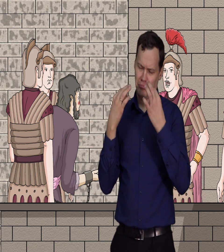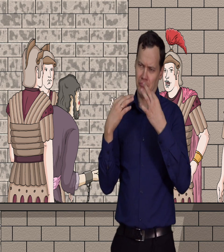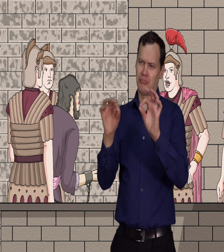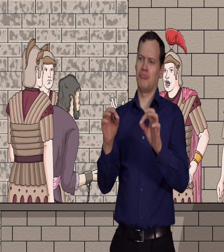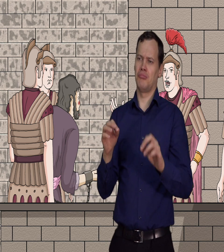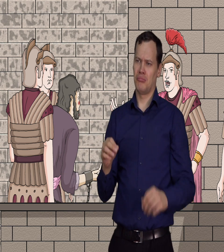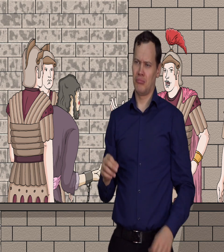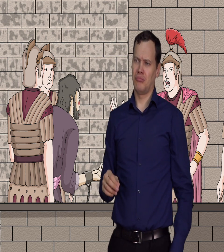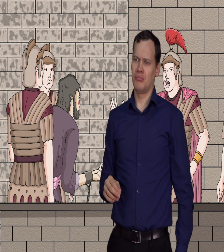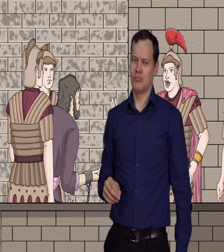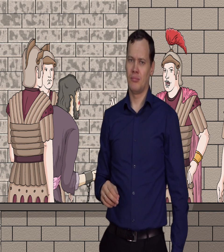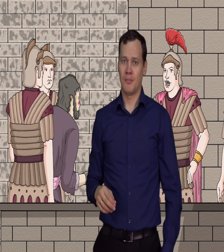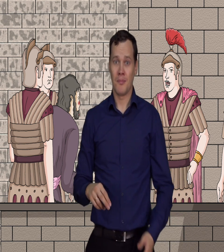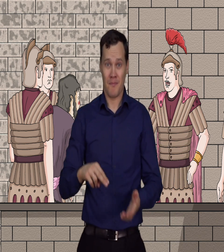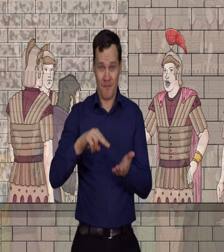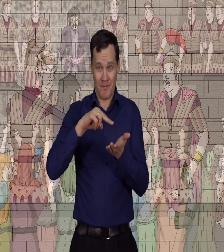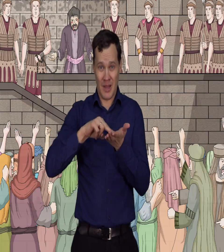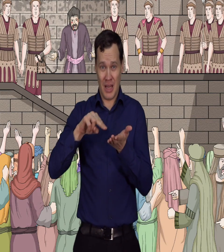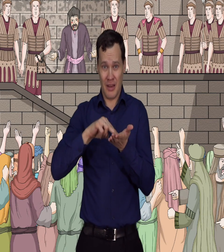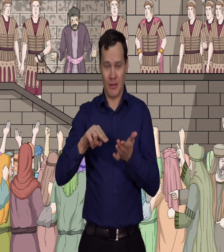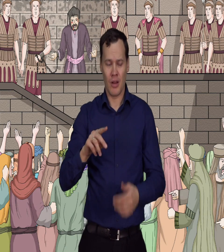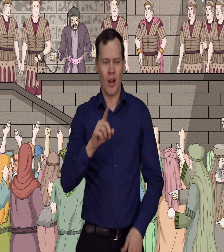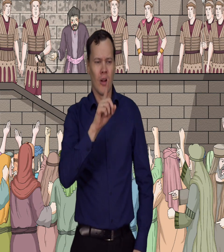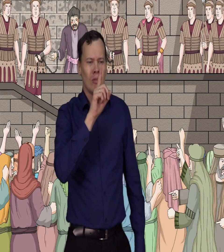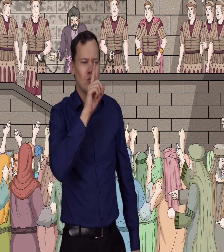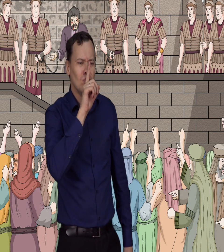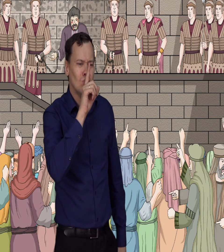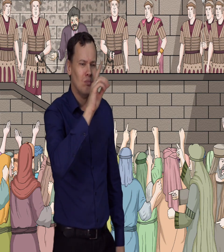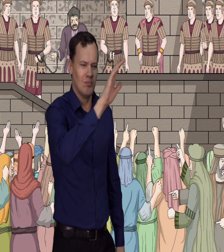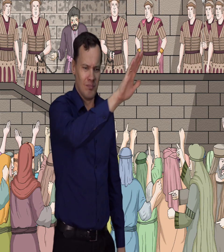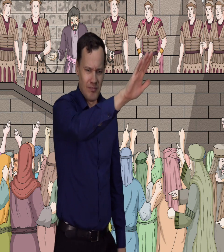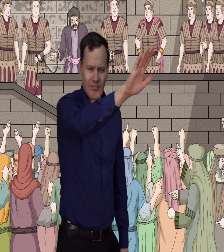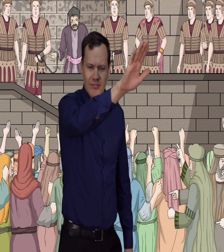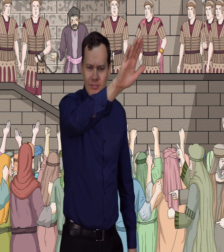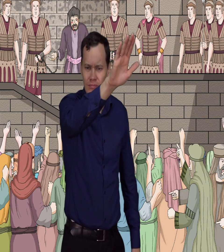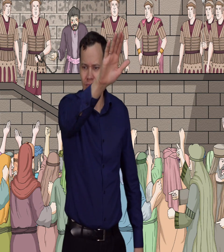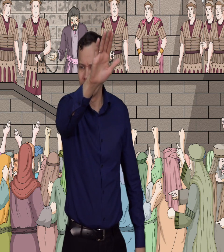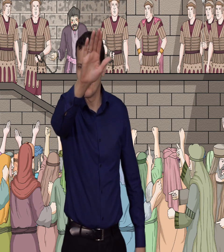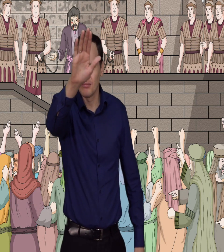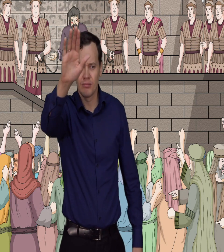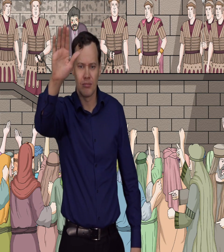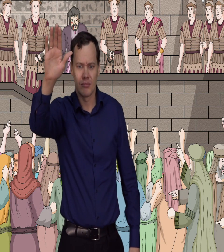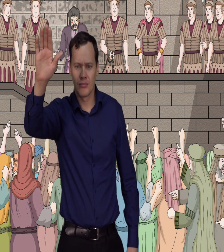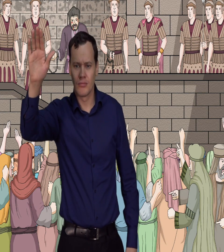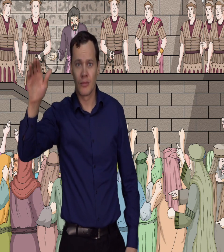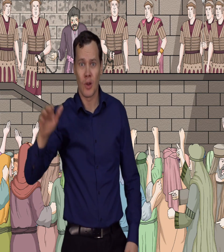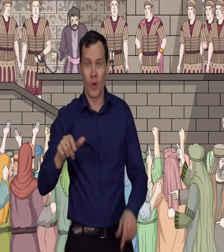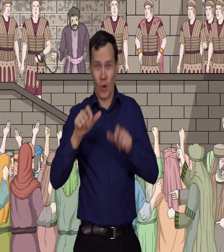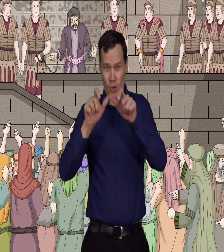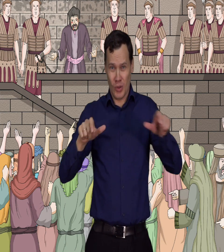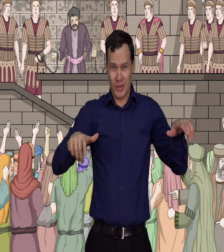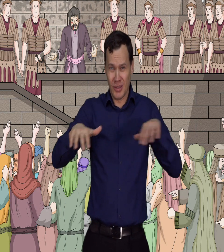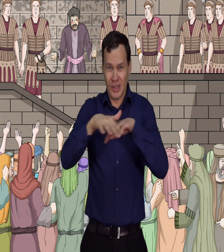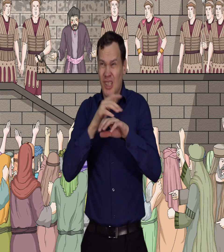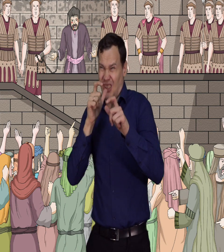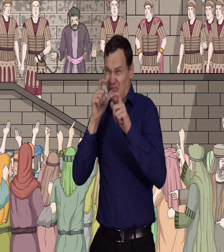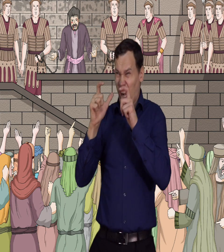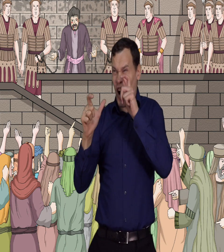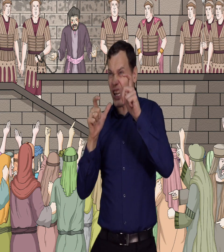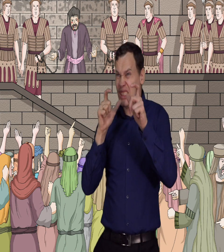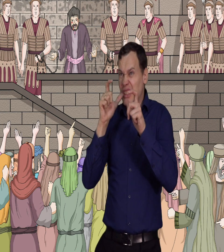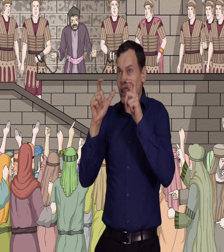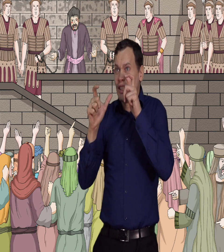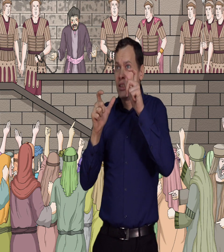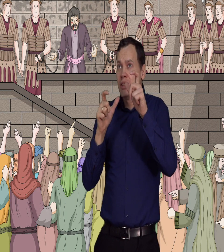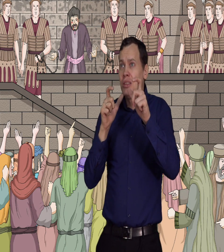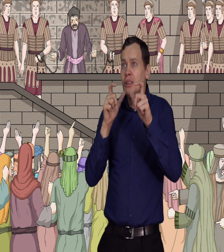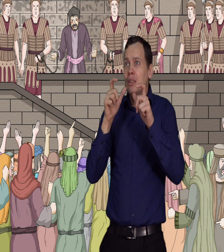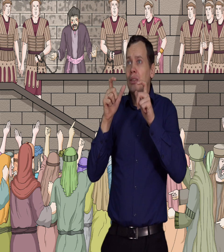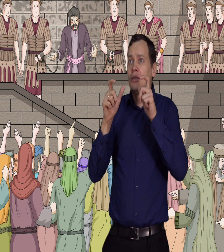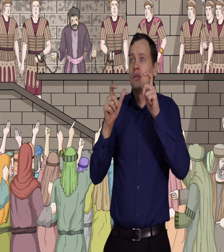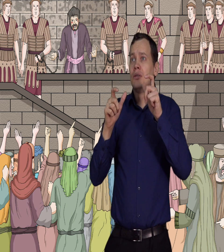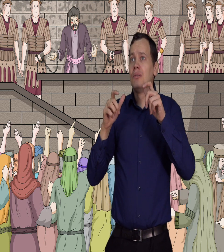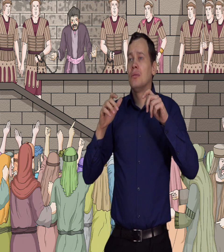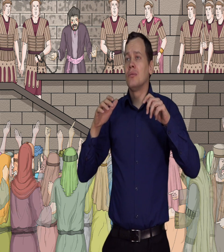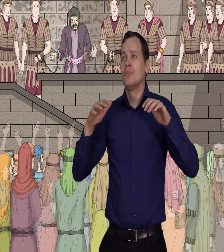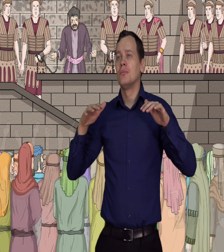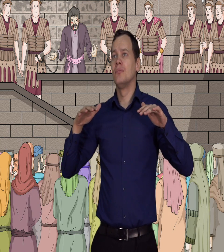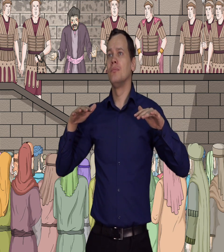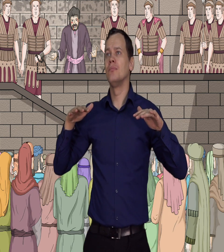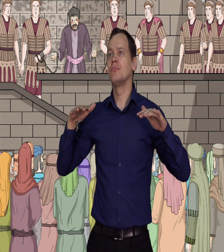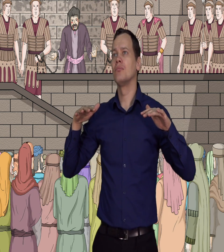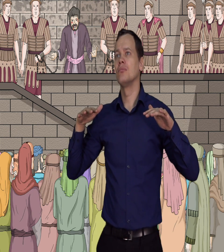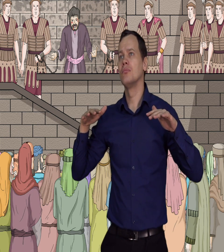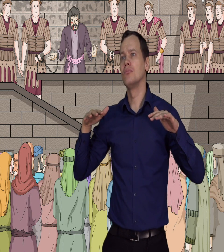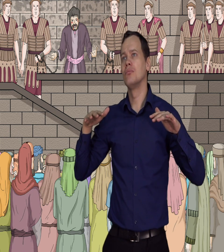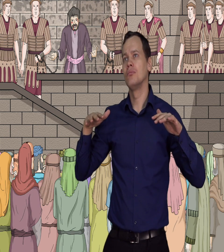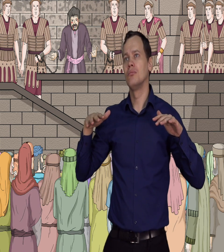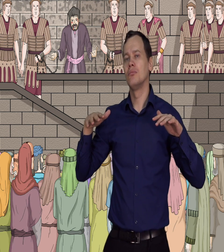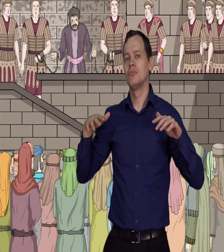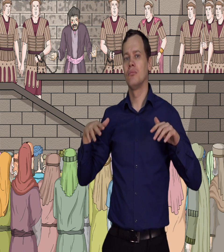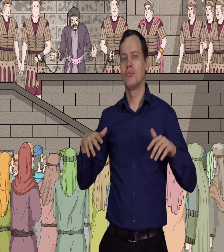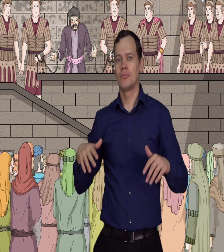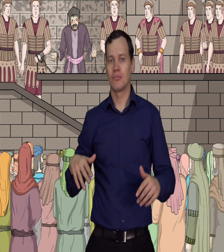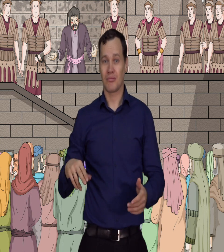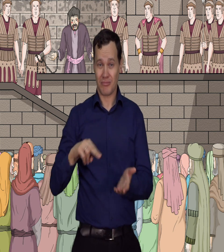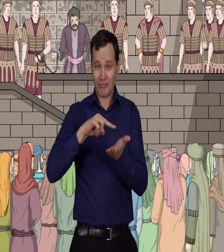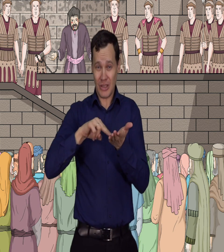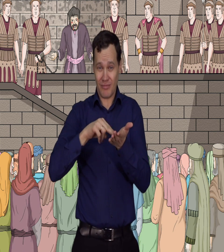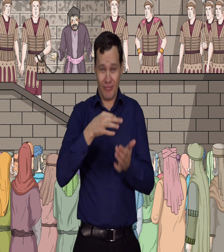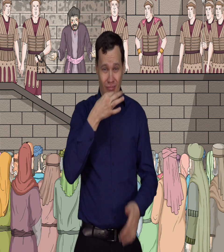Having received permission, Paul stood on the steps and motioned to the crowd.